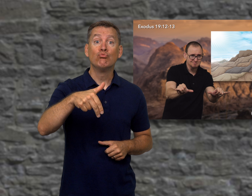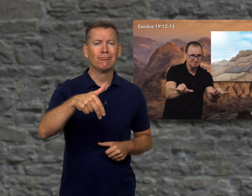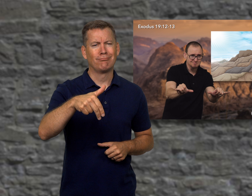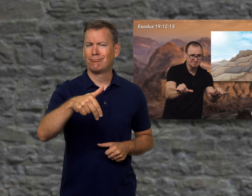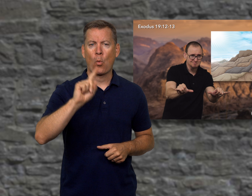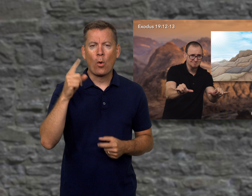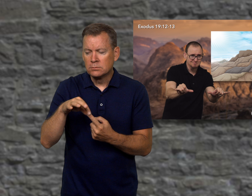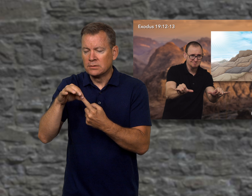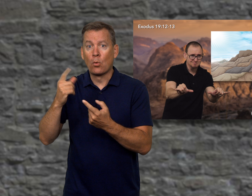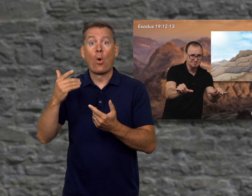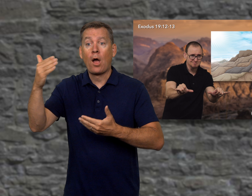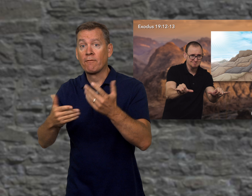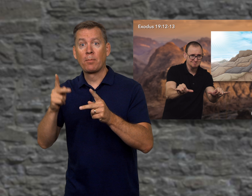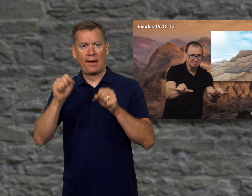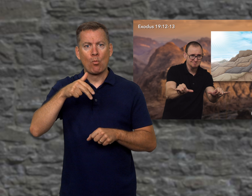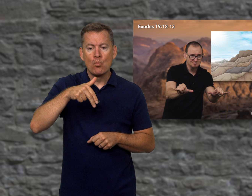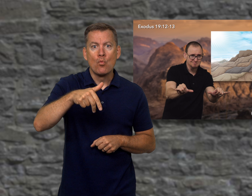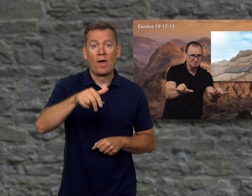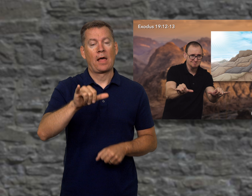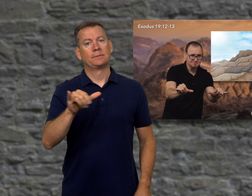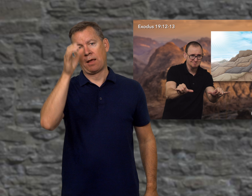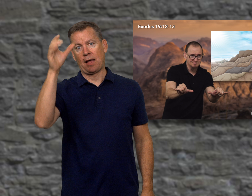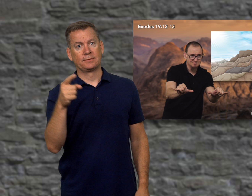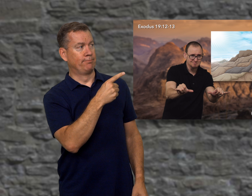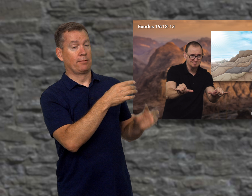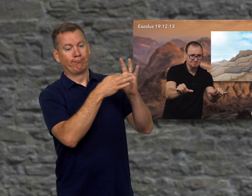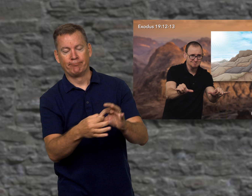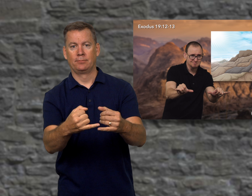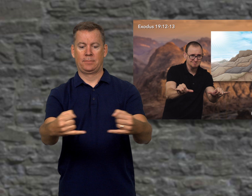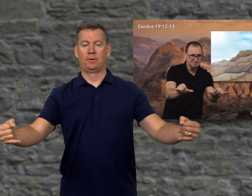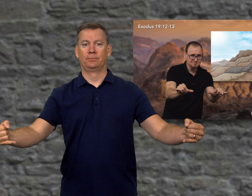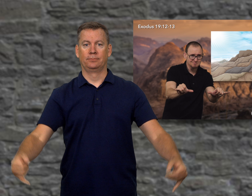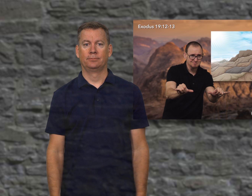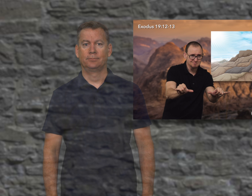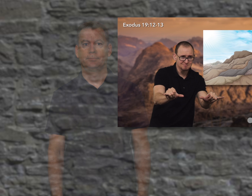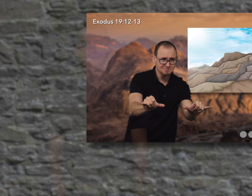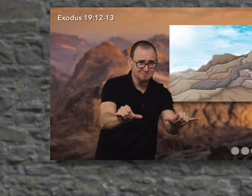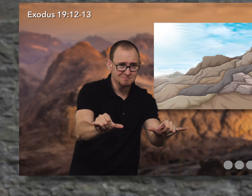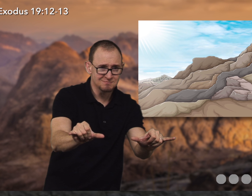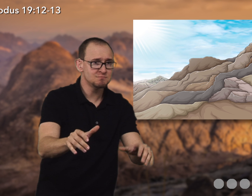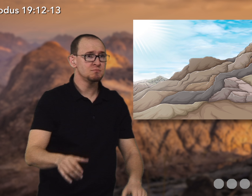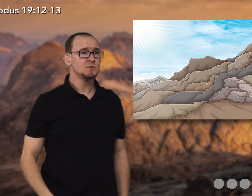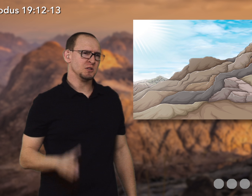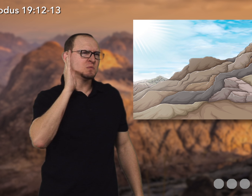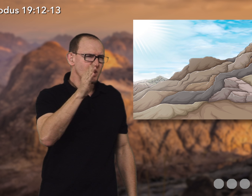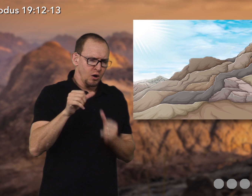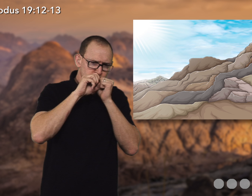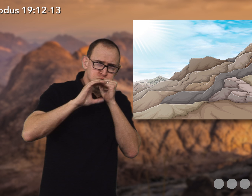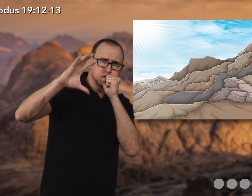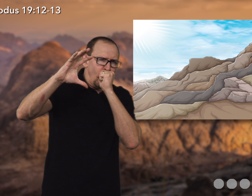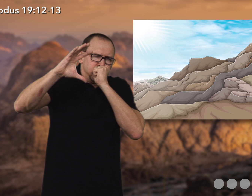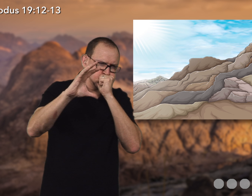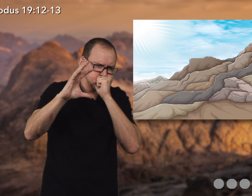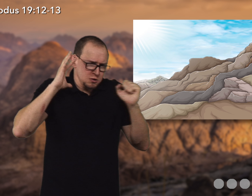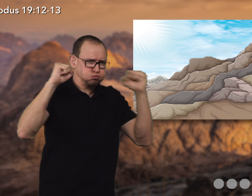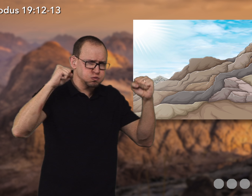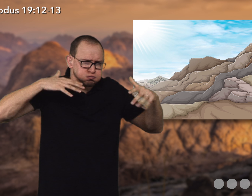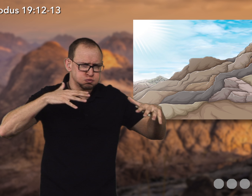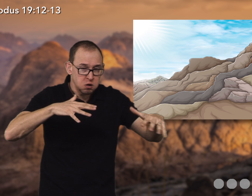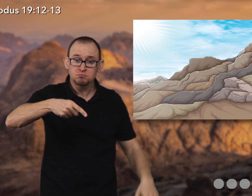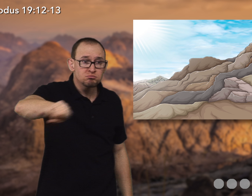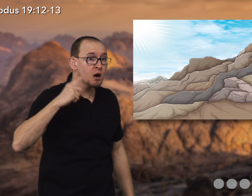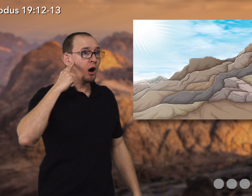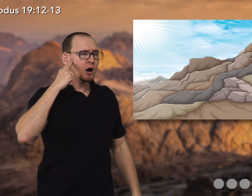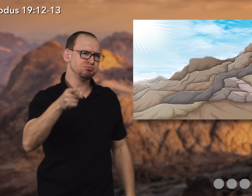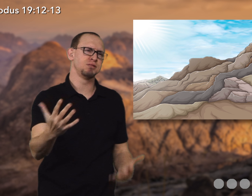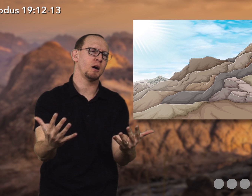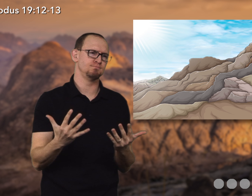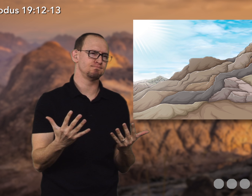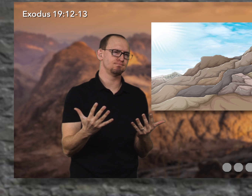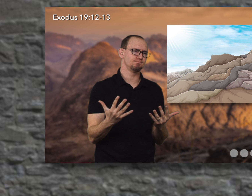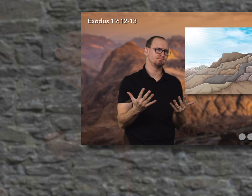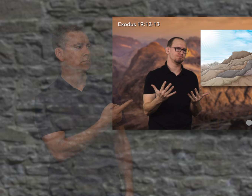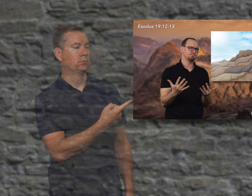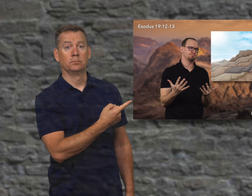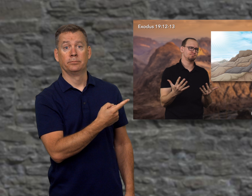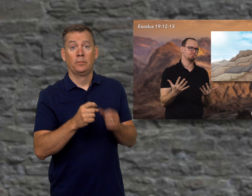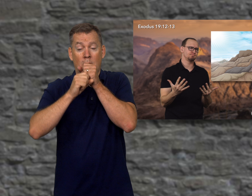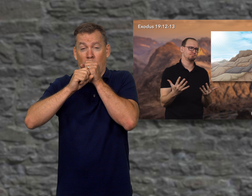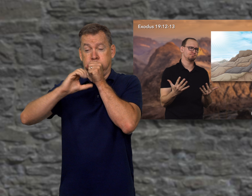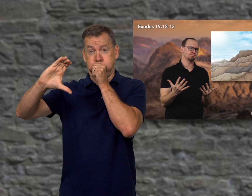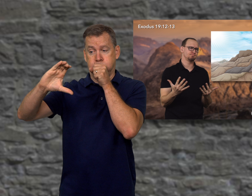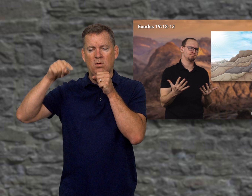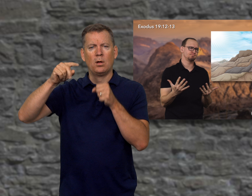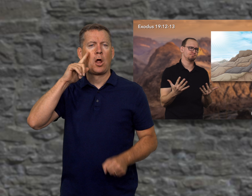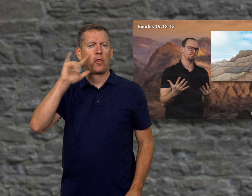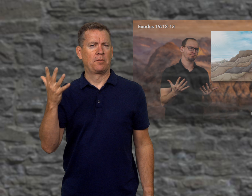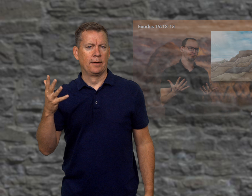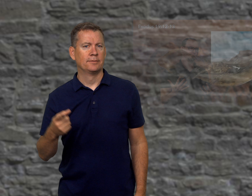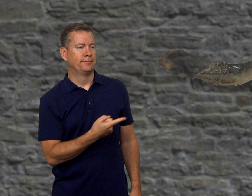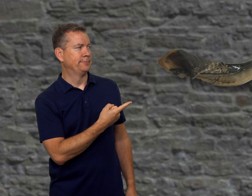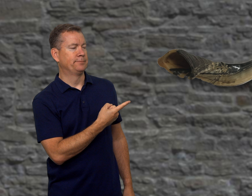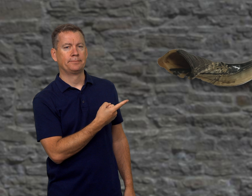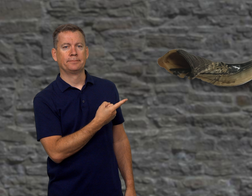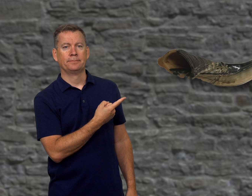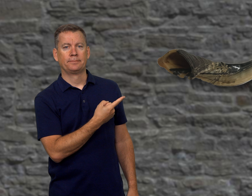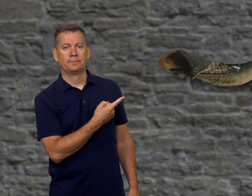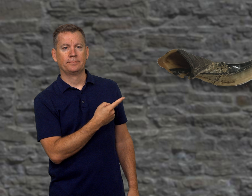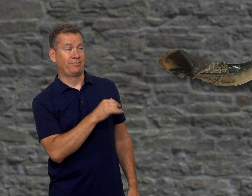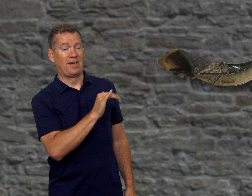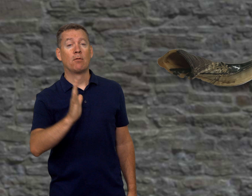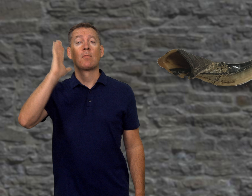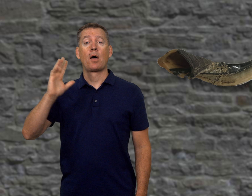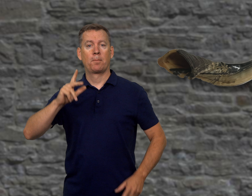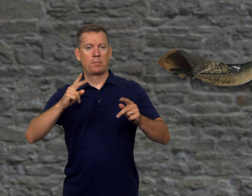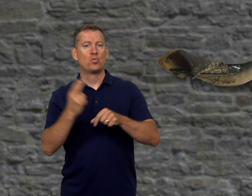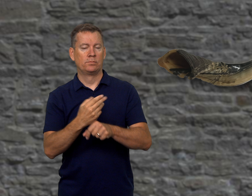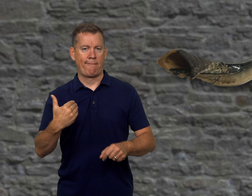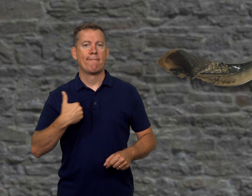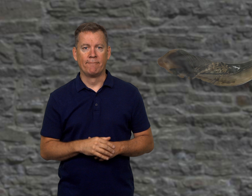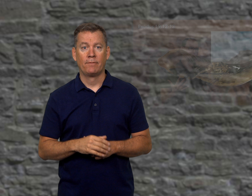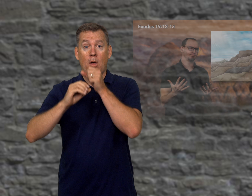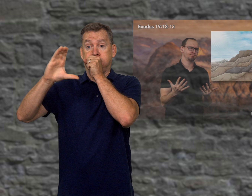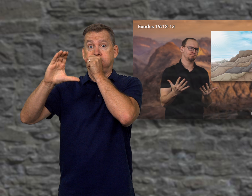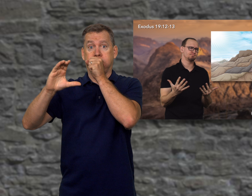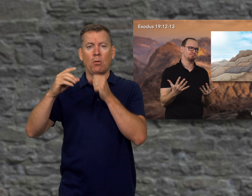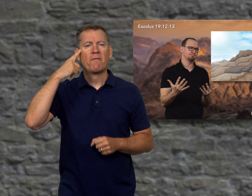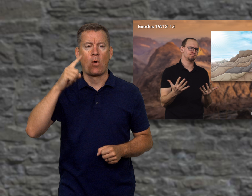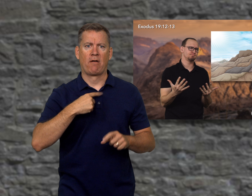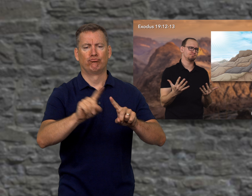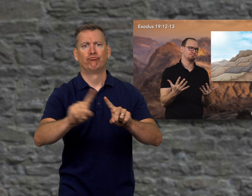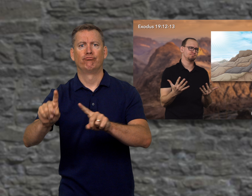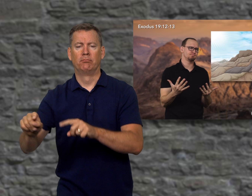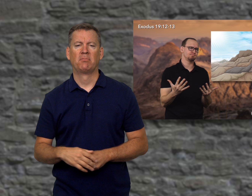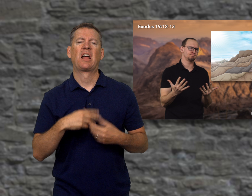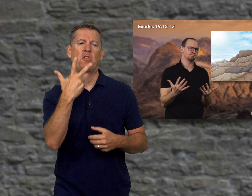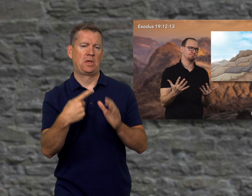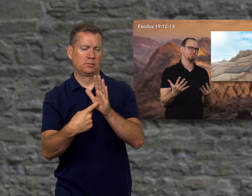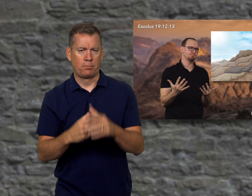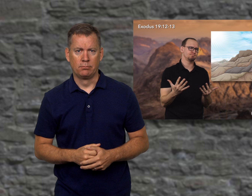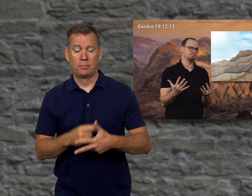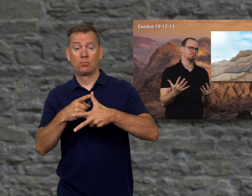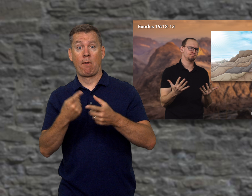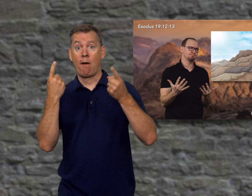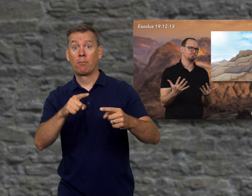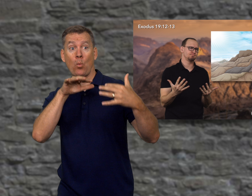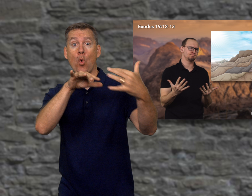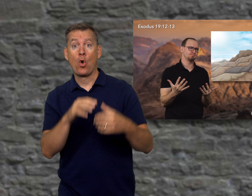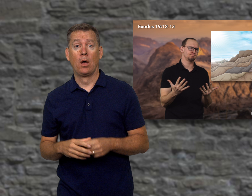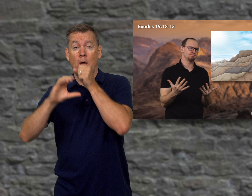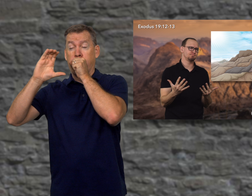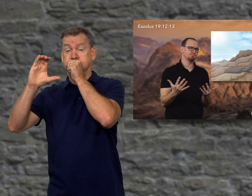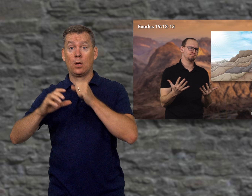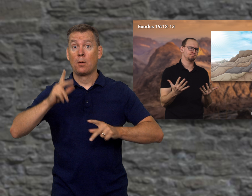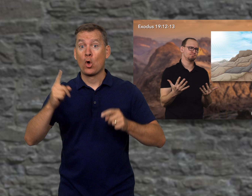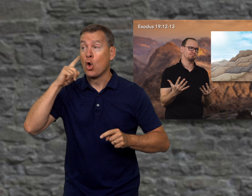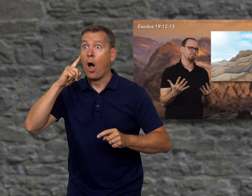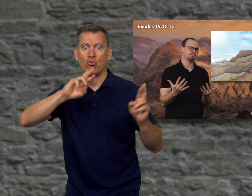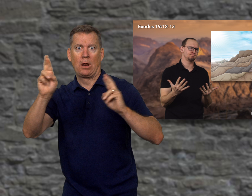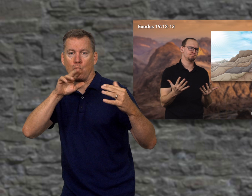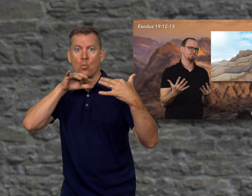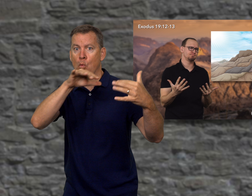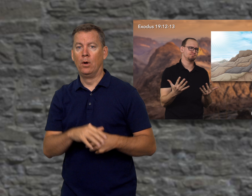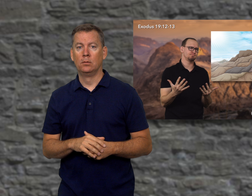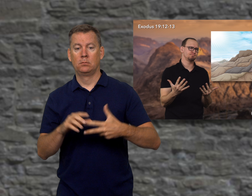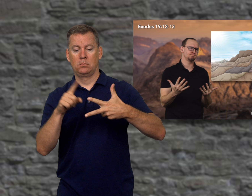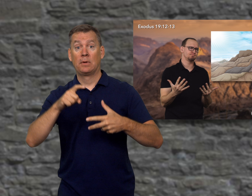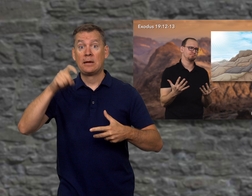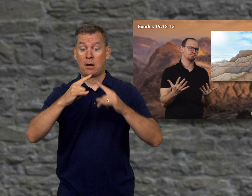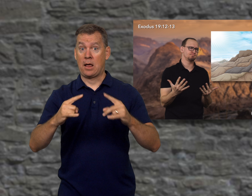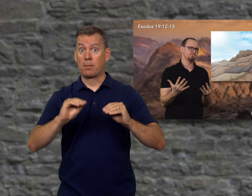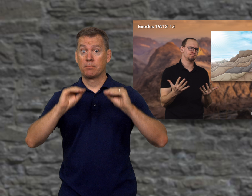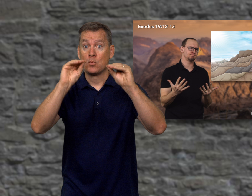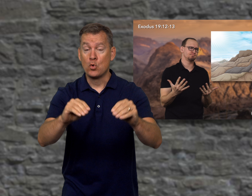No hand shall touch him, but he shall surely be stoned or shot with arrows—whether man or beast, he must not live.’